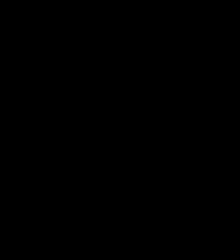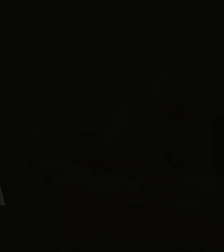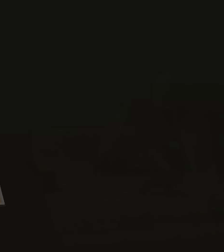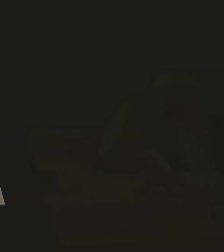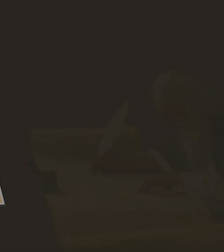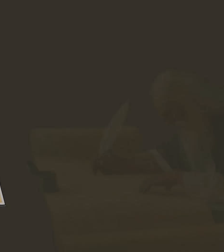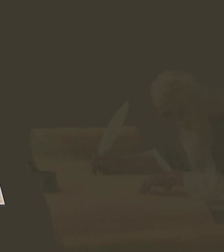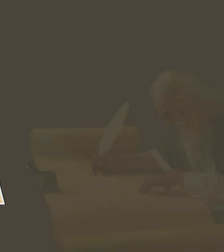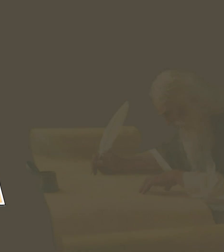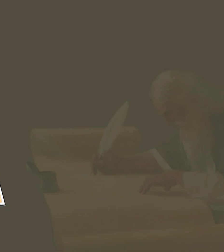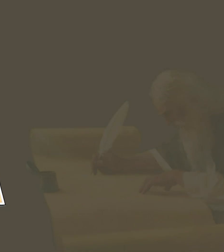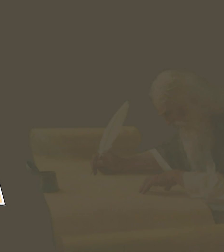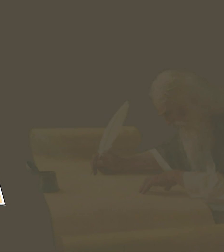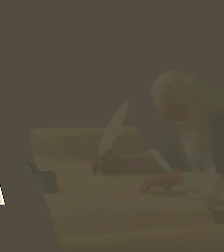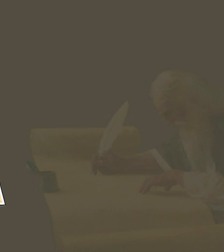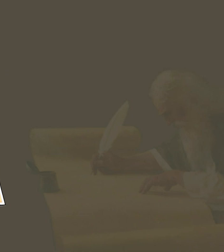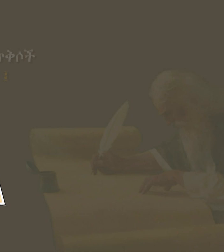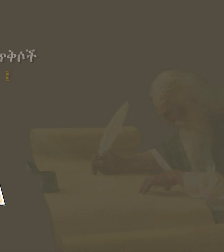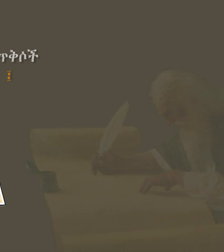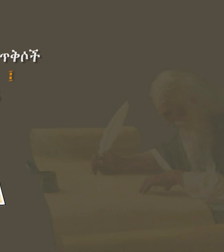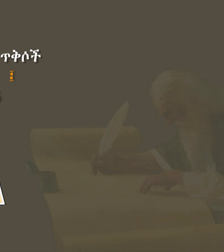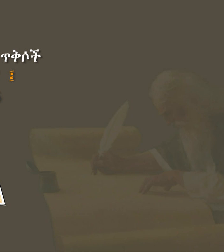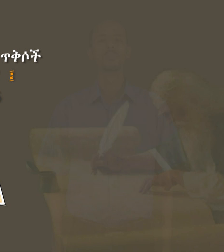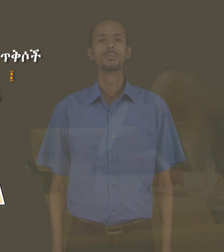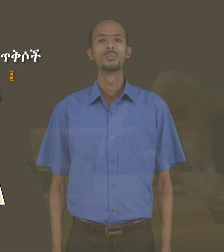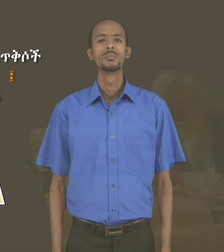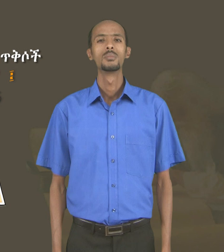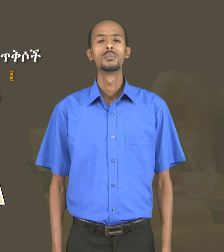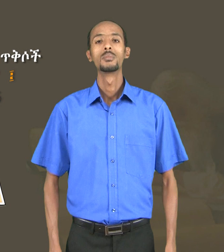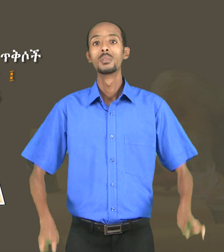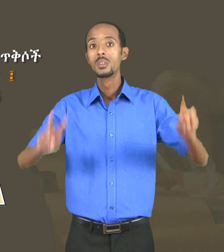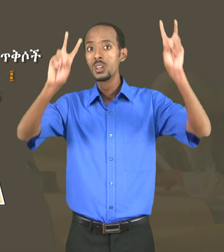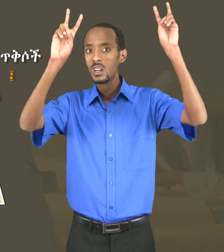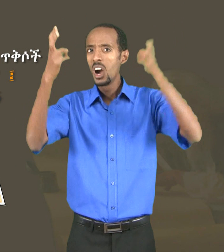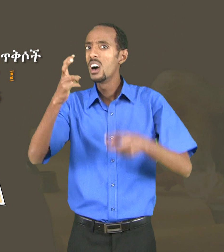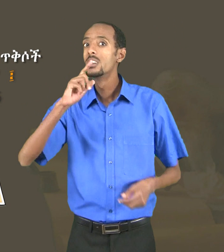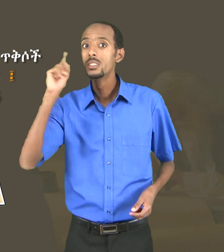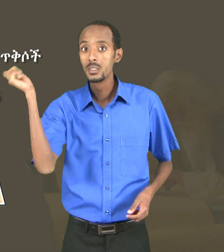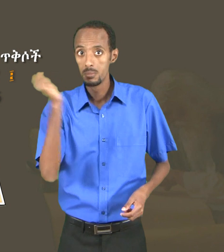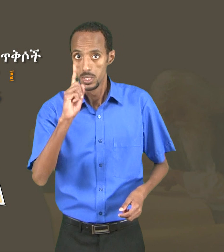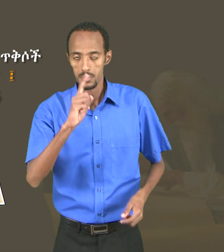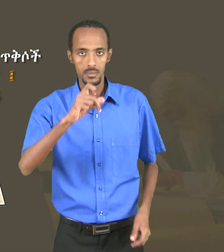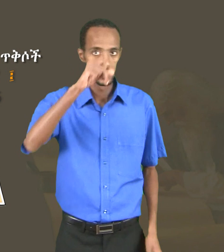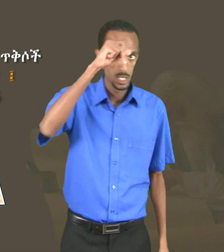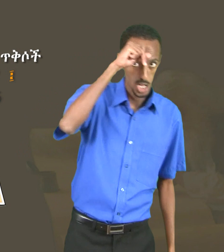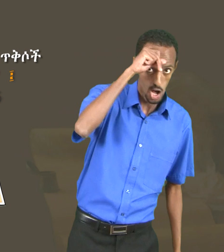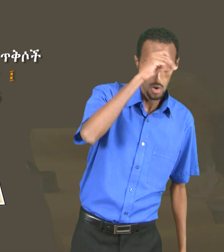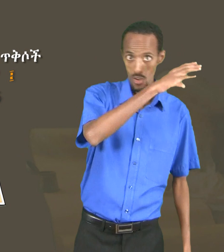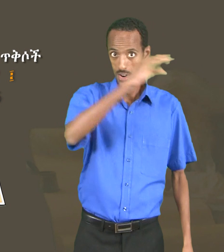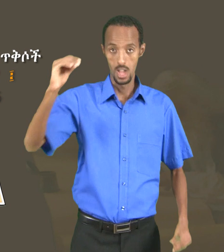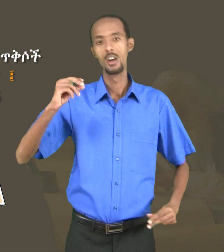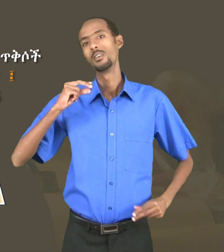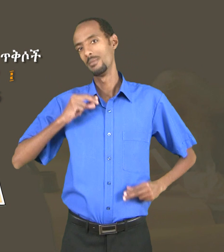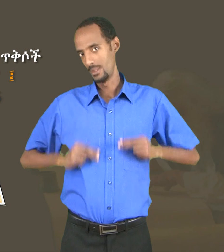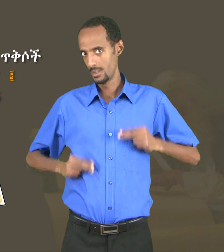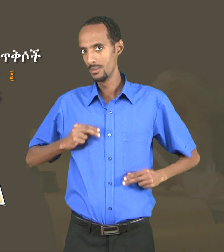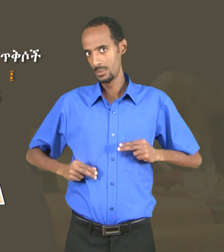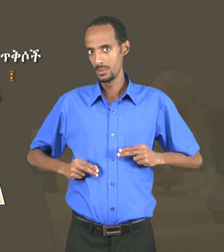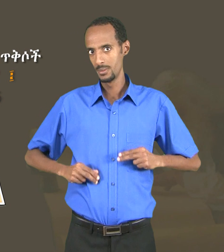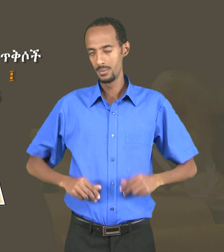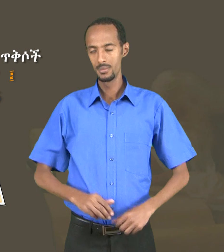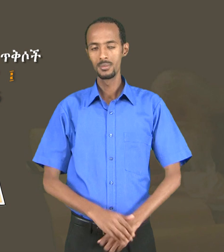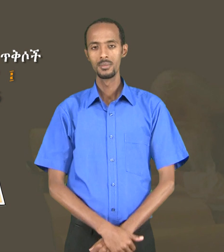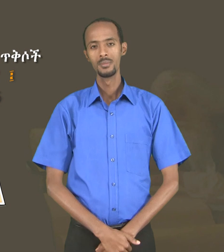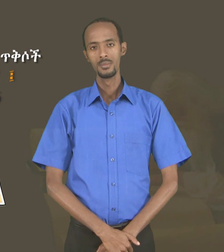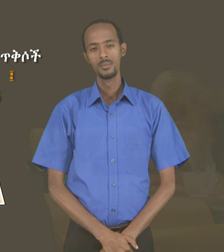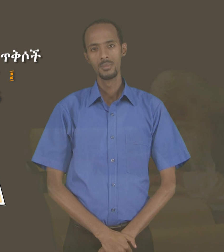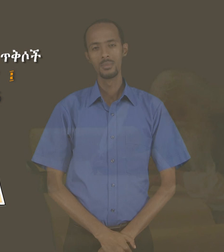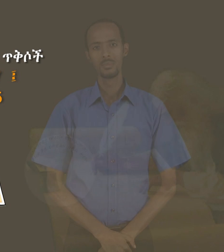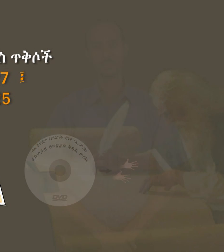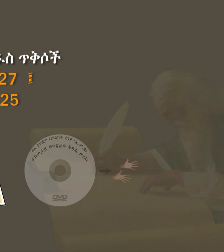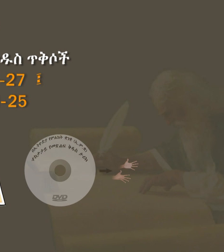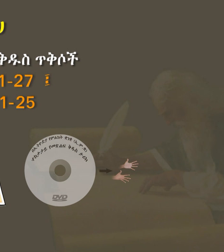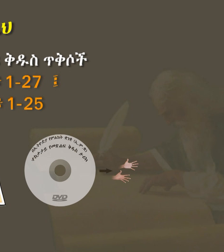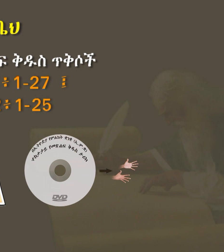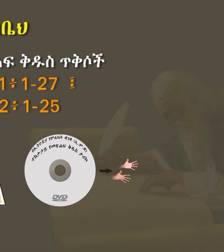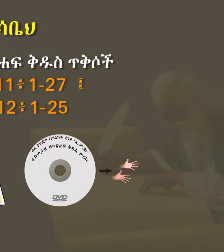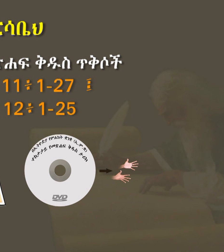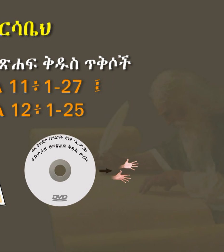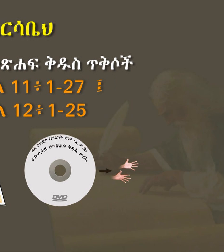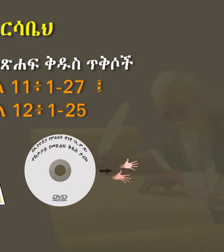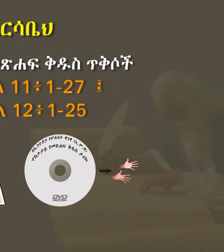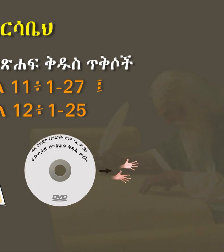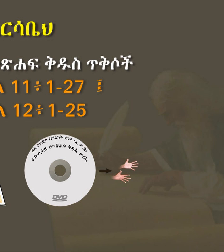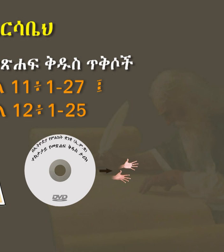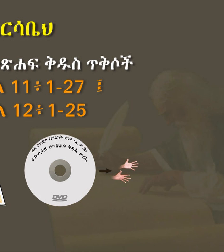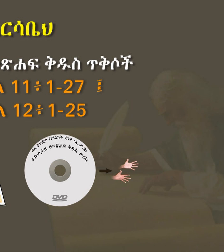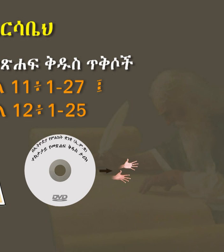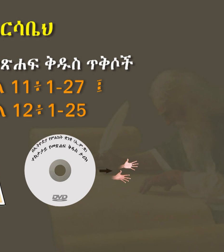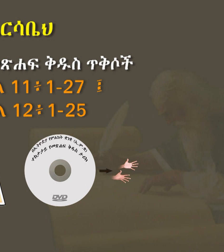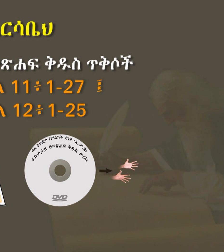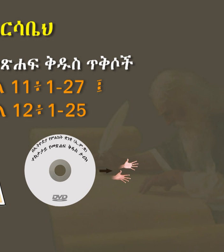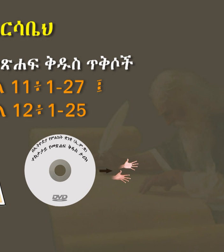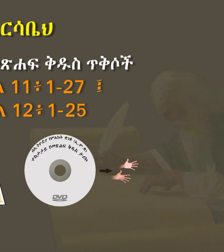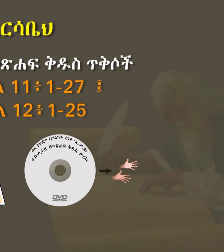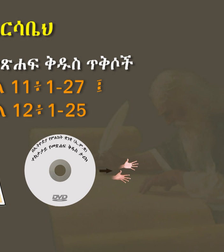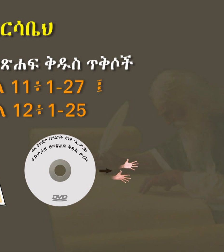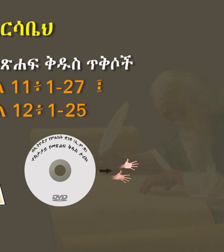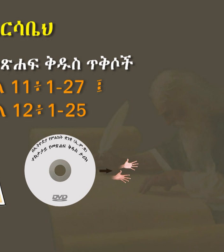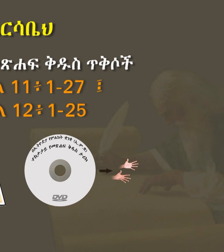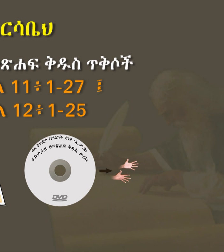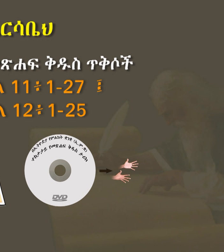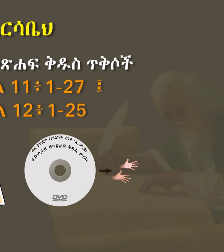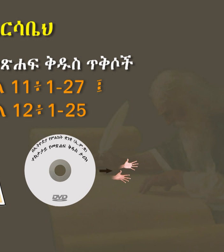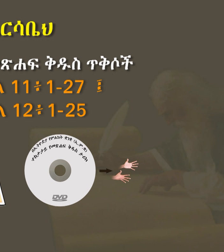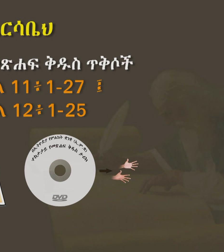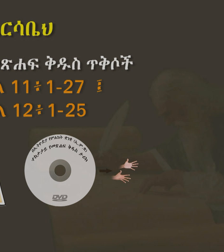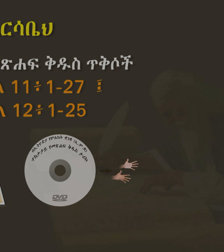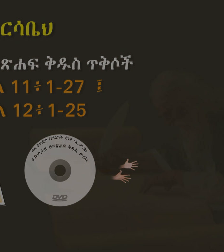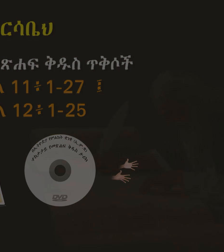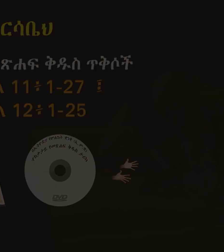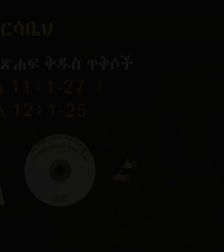David and Bathsheba